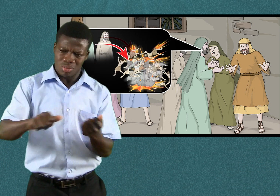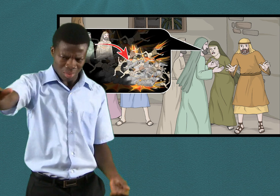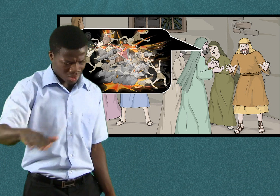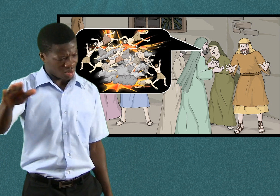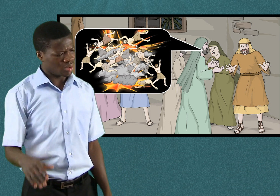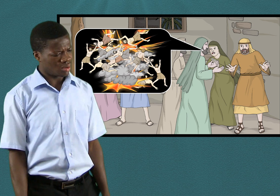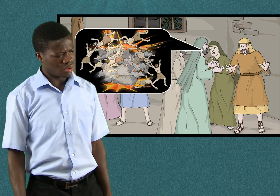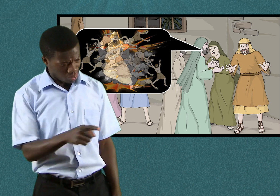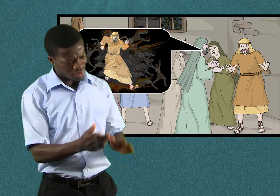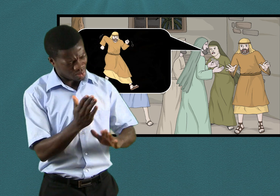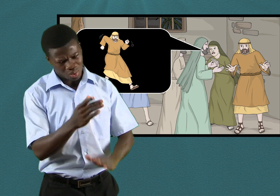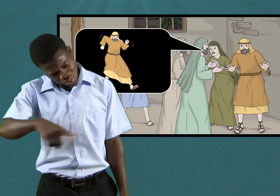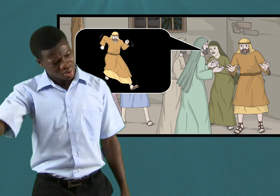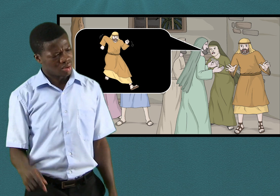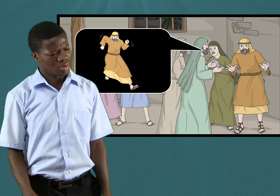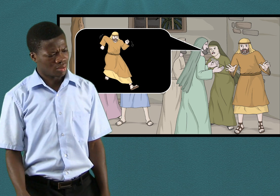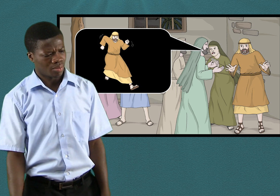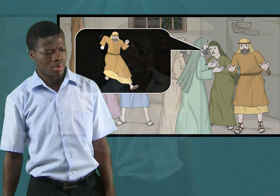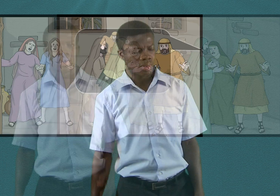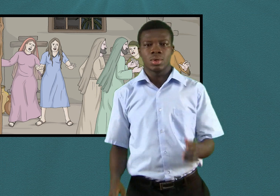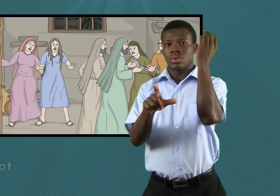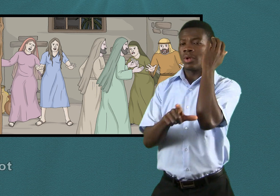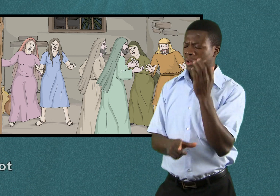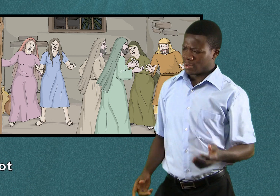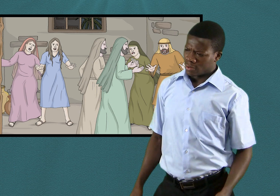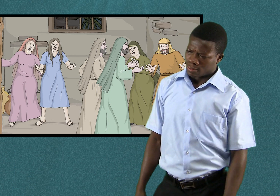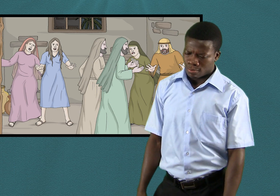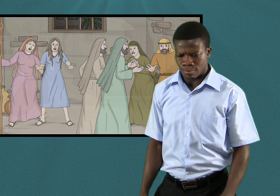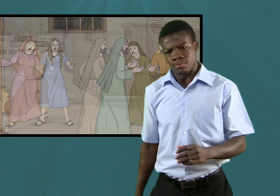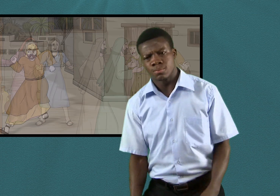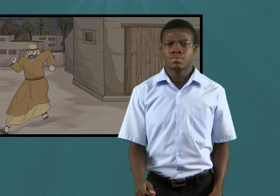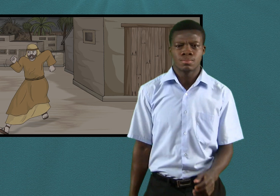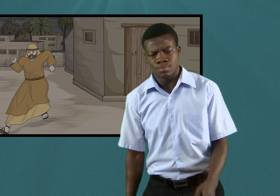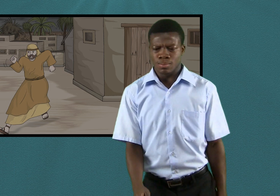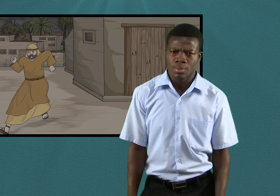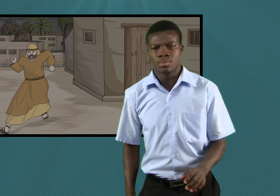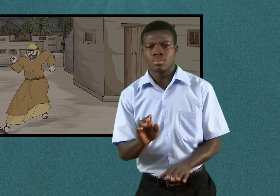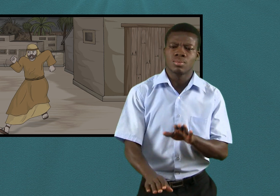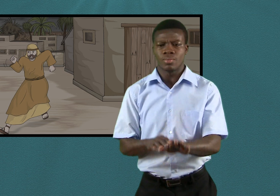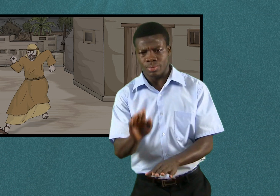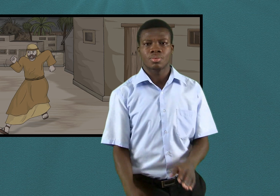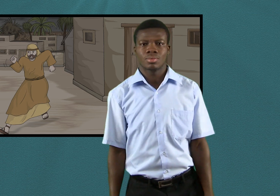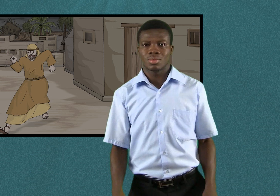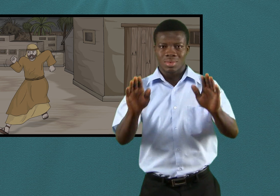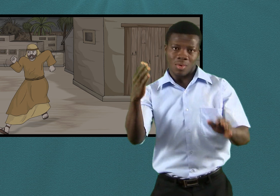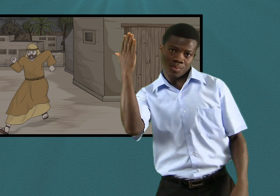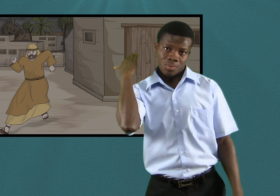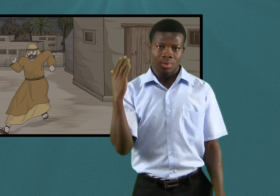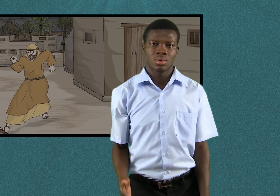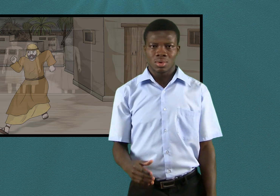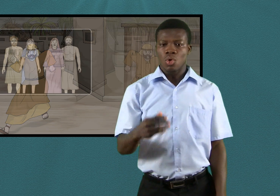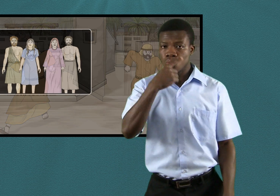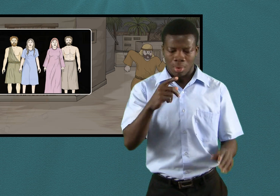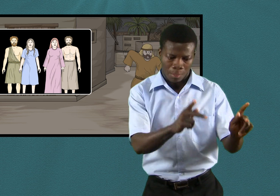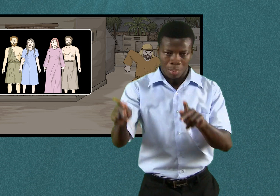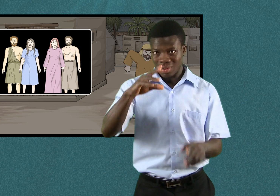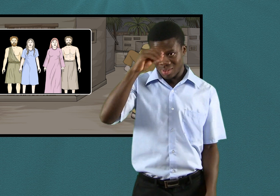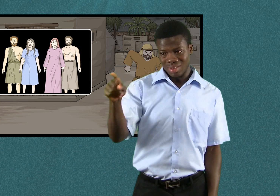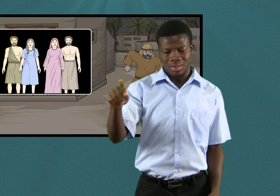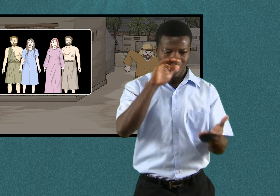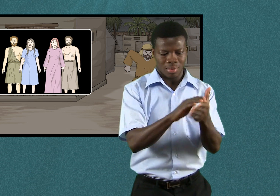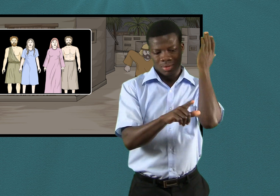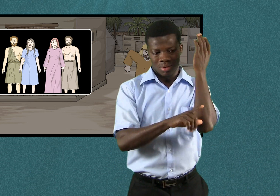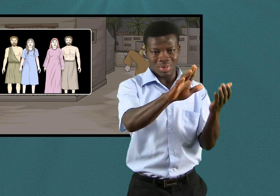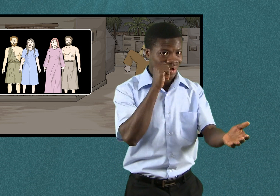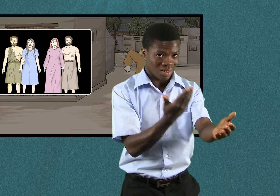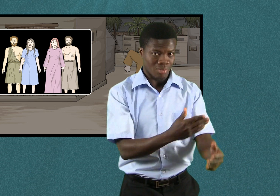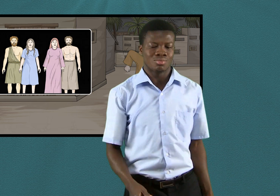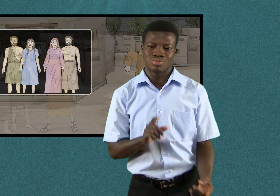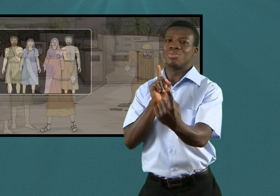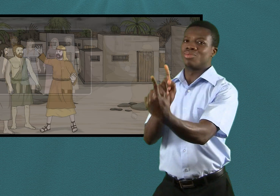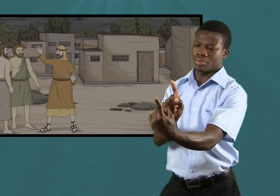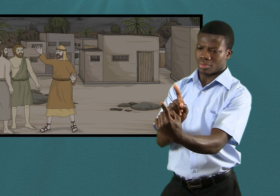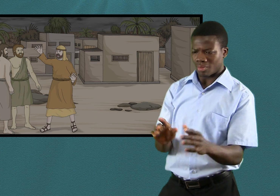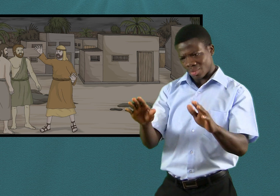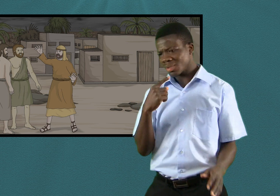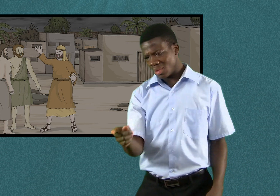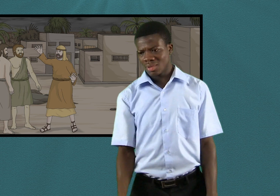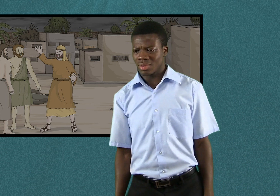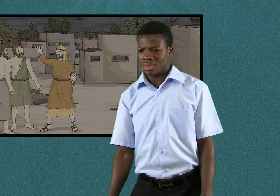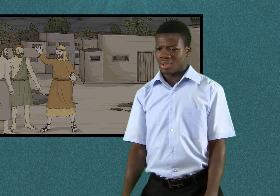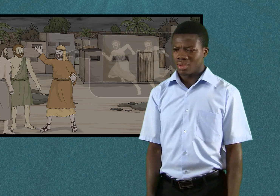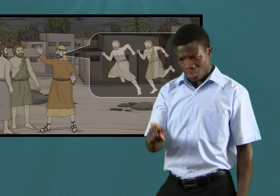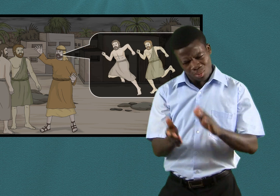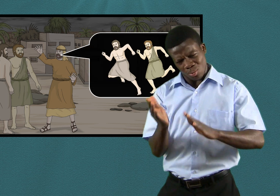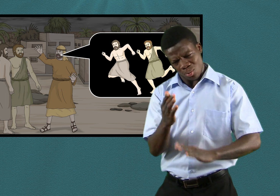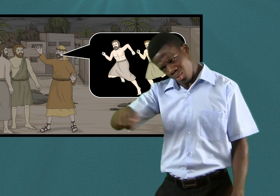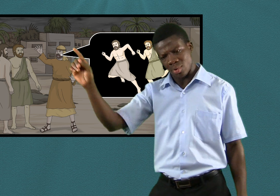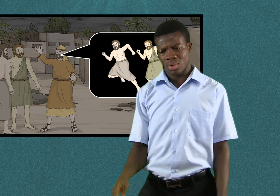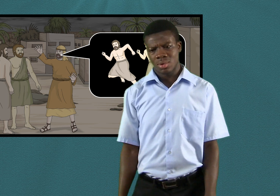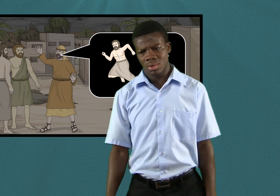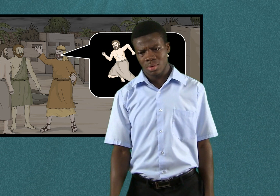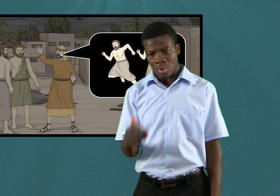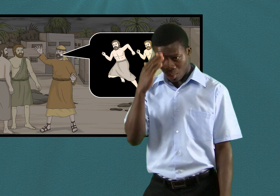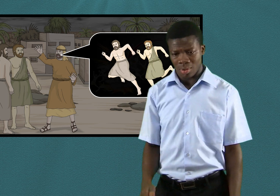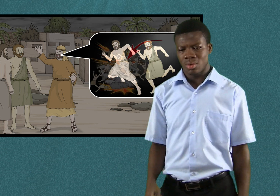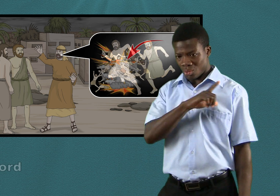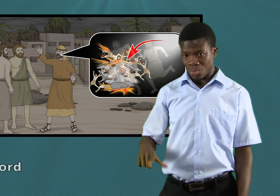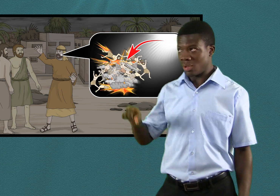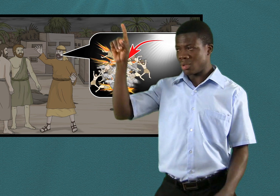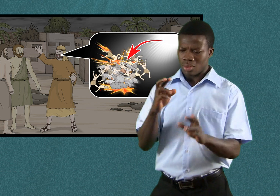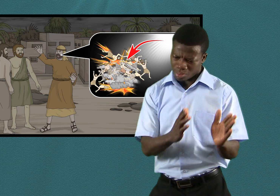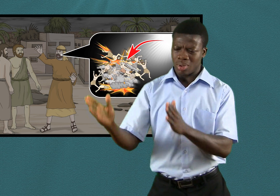So Lot went out and spoke to the sons-in-law who were pledged in marriage to his daughters. “Get up,” he said.